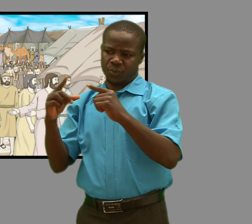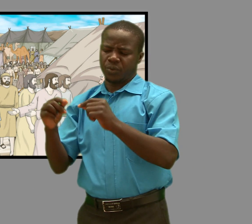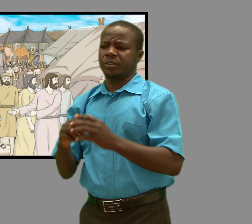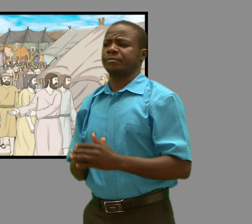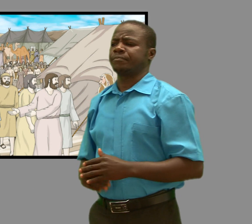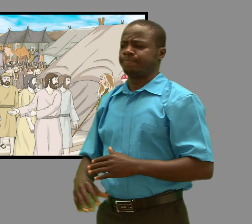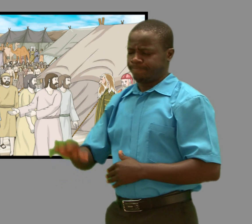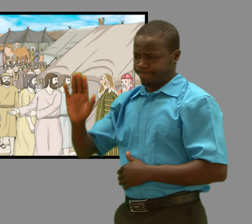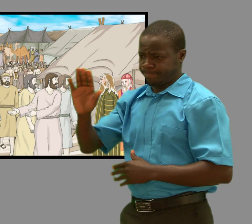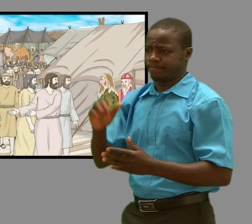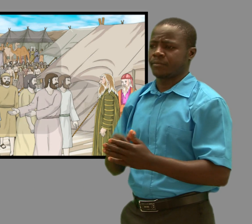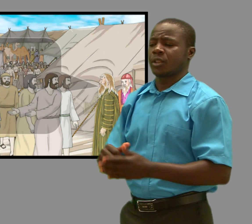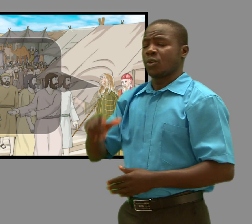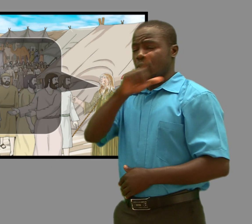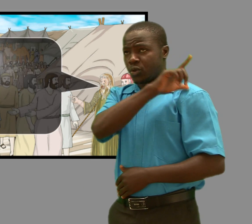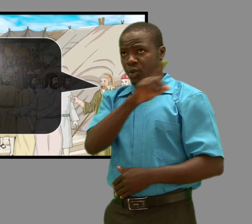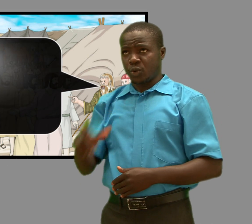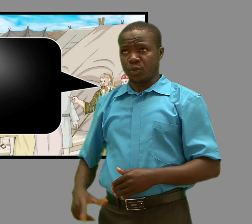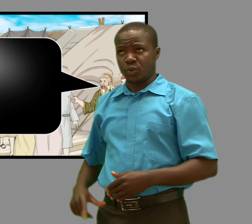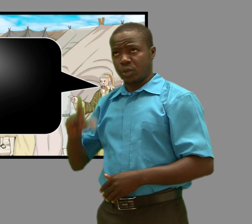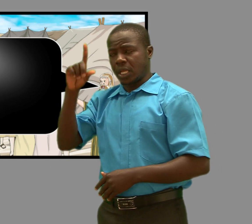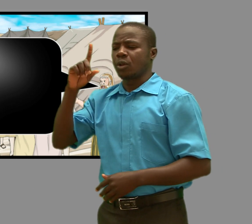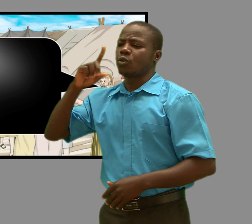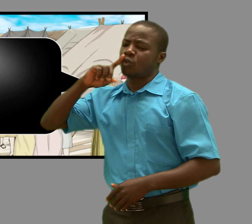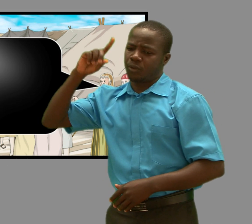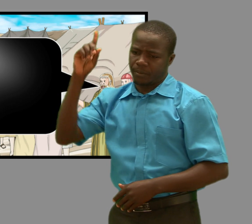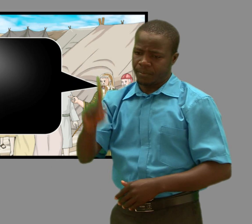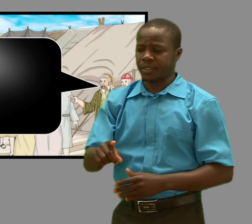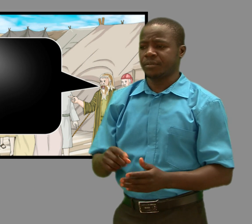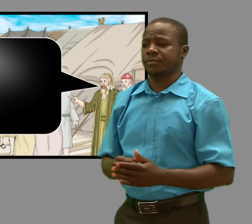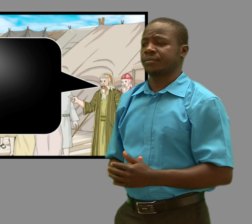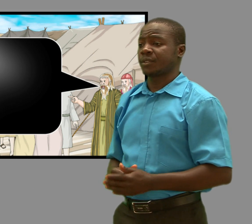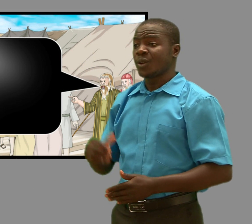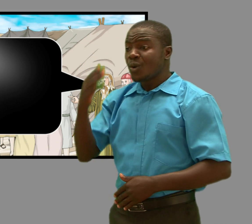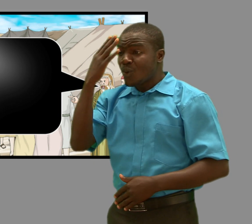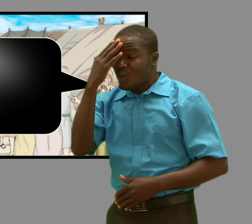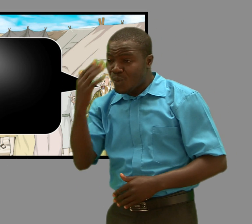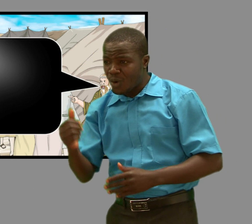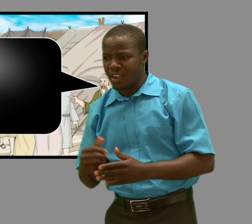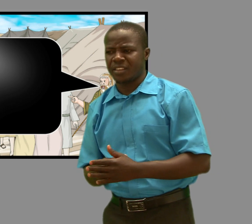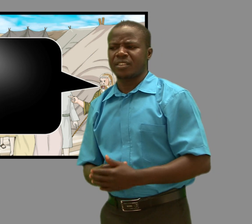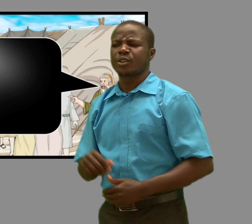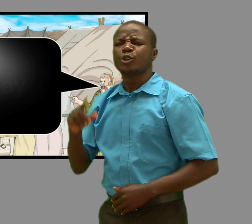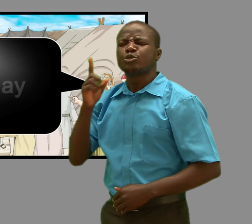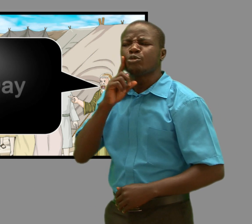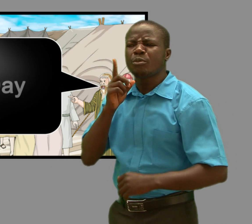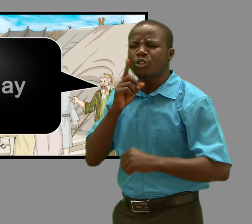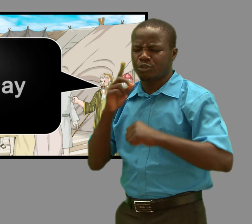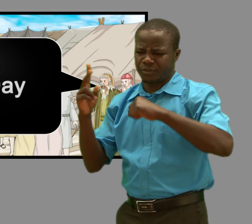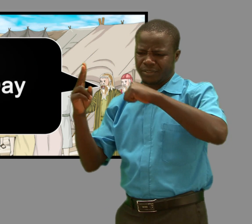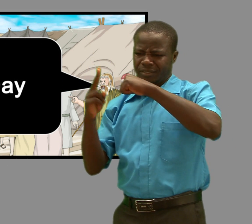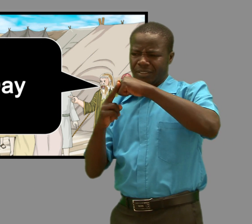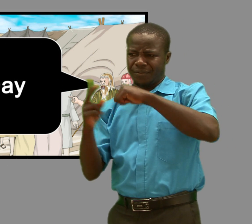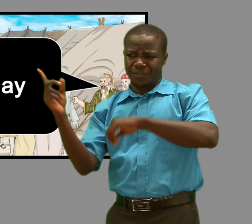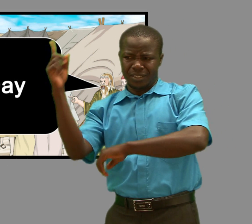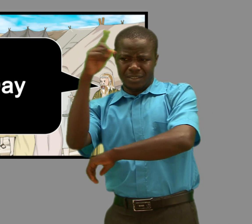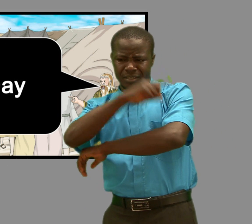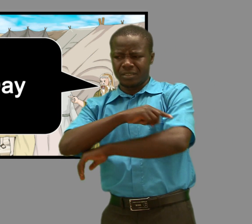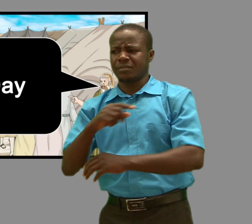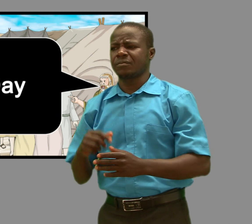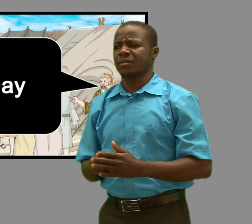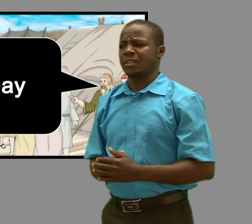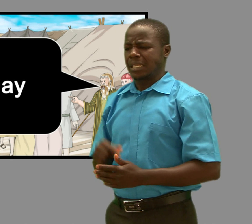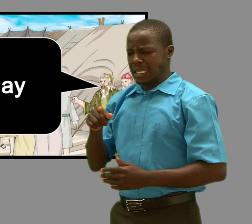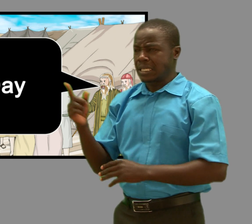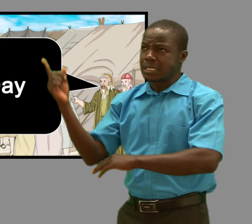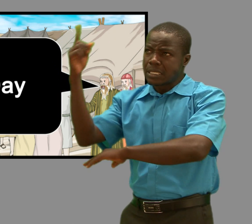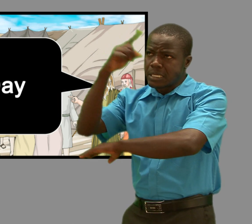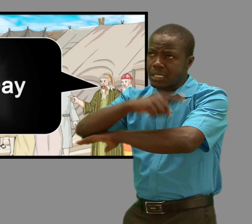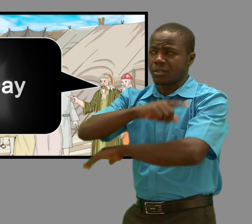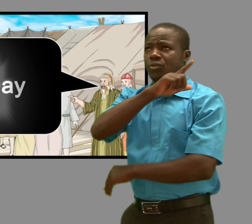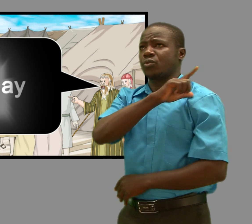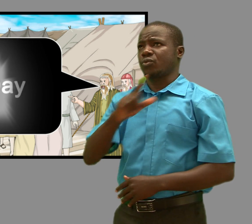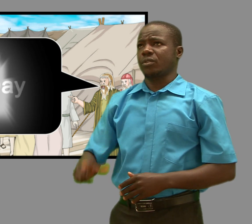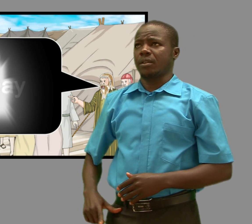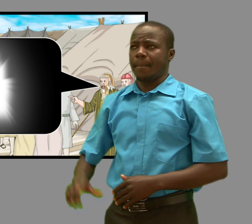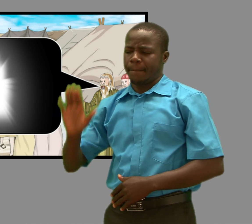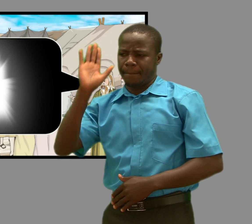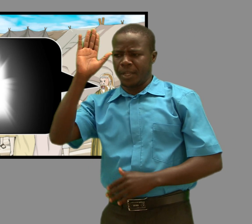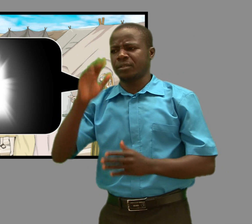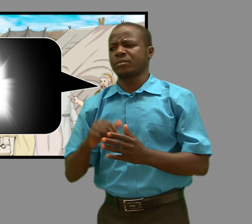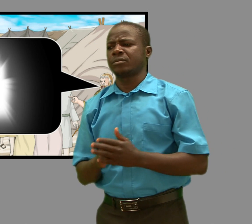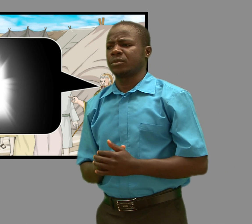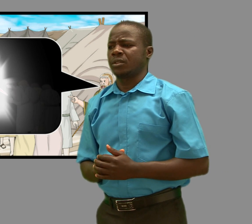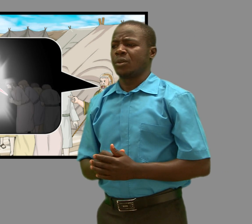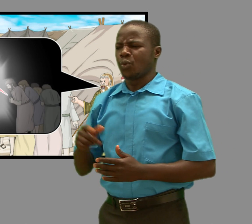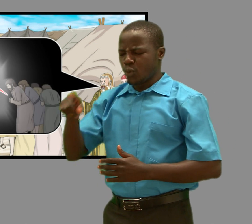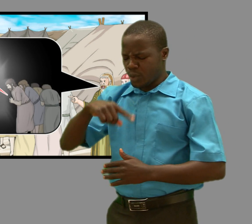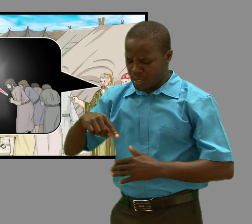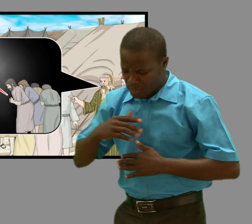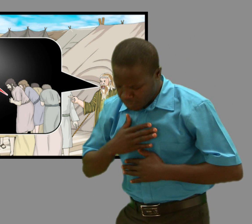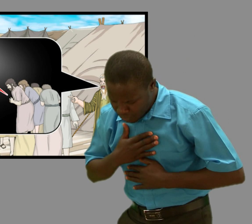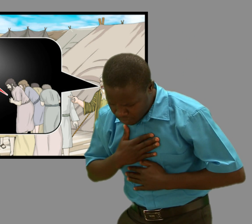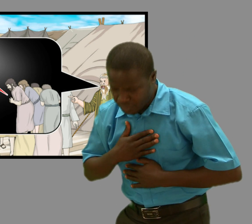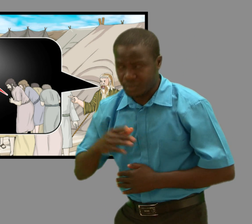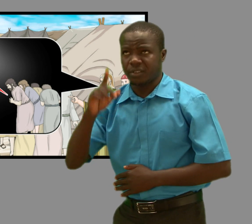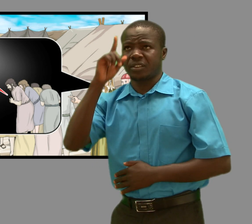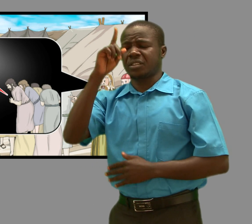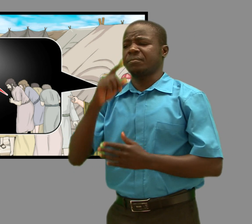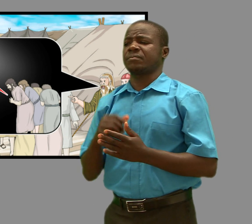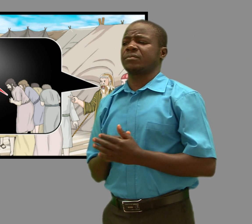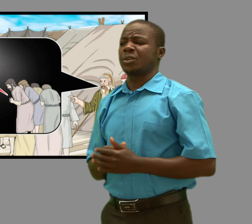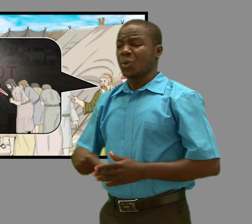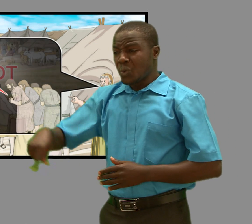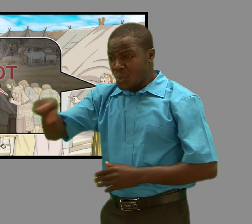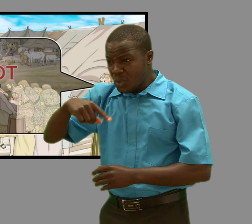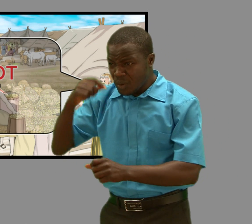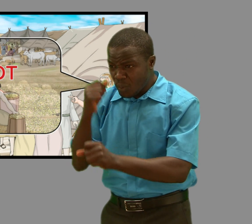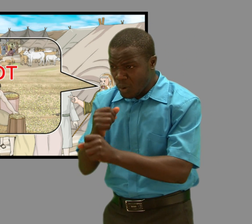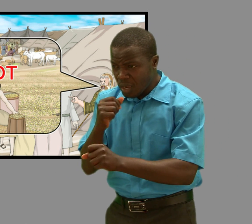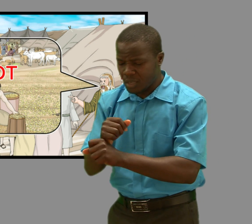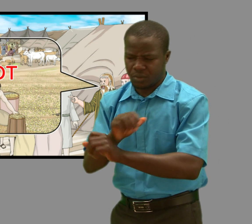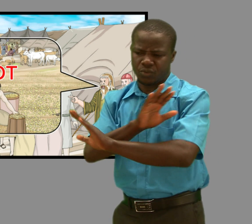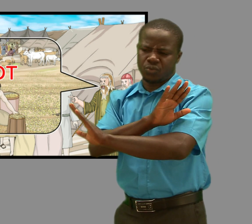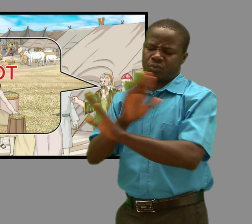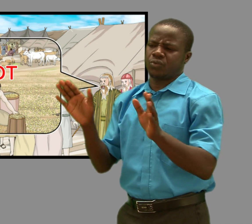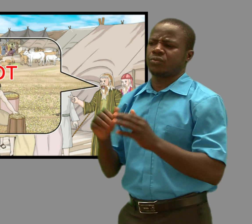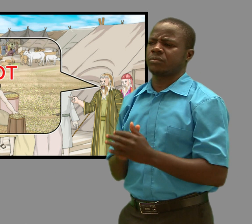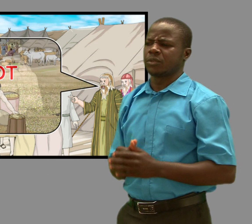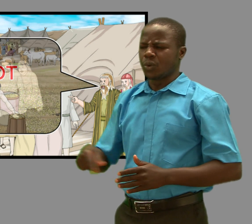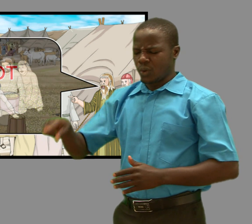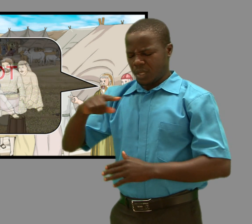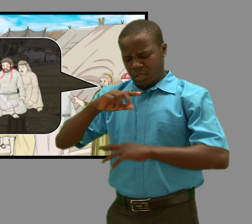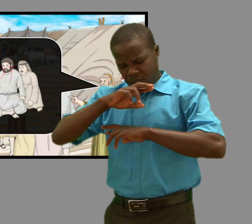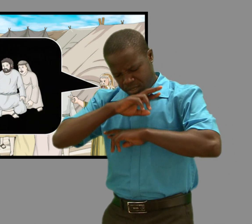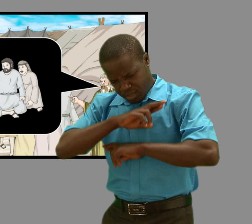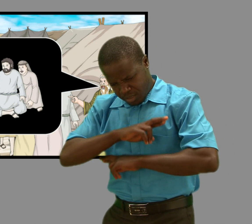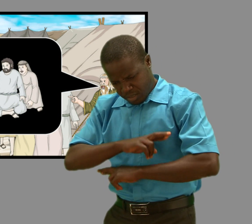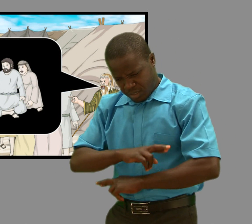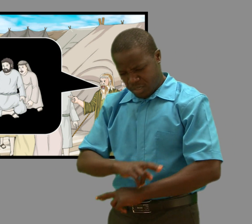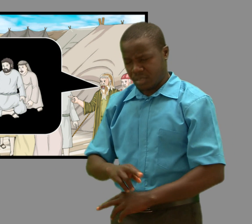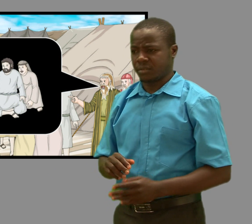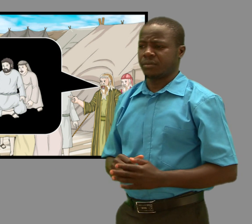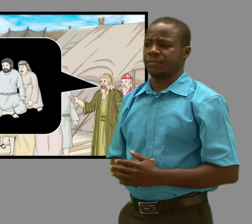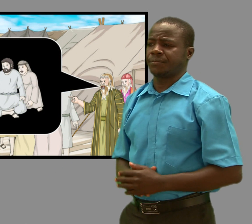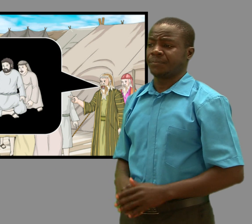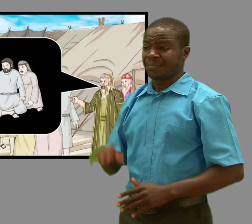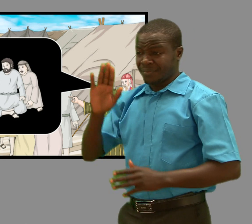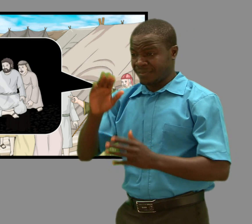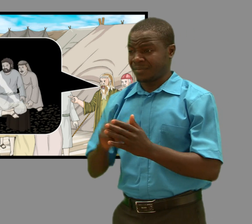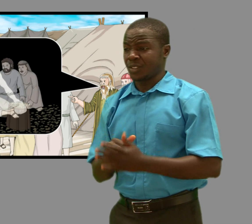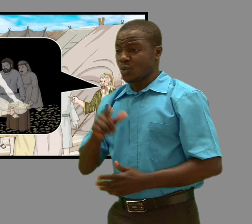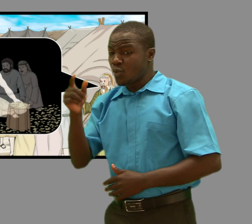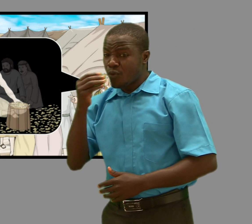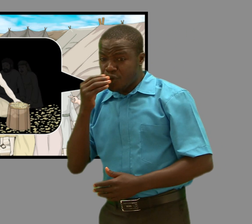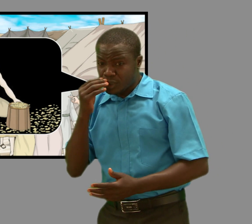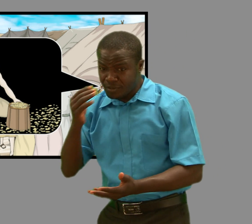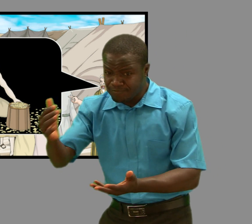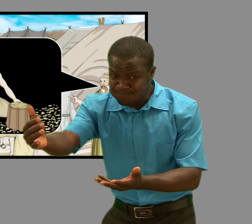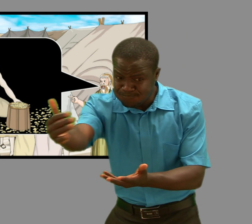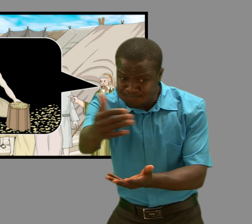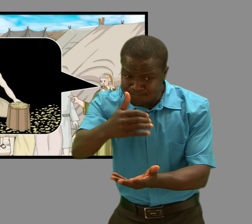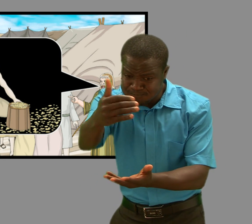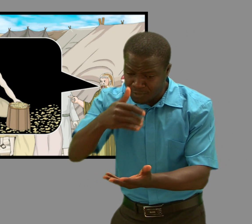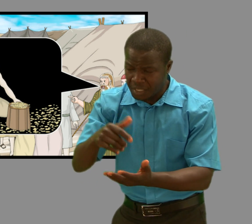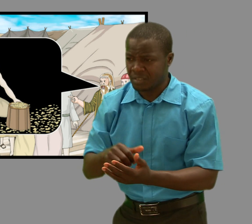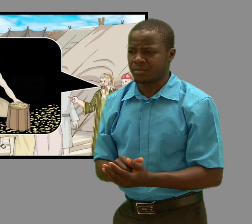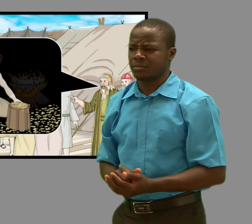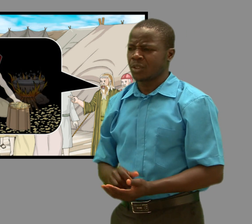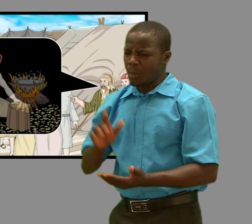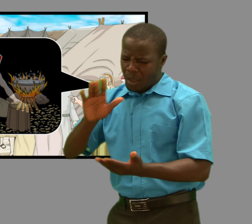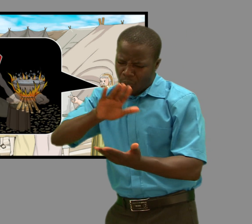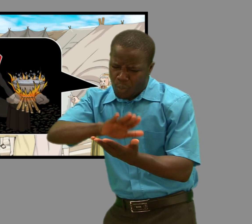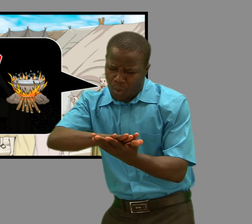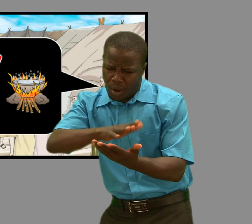He told them, “This is what the LORD has said: ‘Tomorrow is to be a day of complete rest, a holy Sabbath to the LORD.